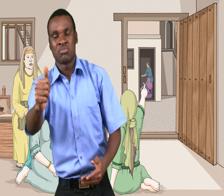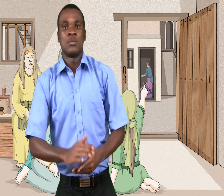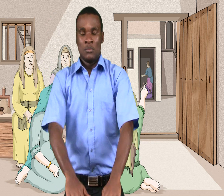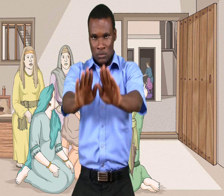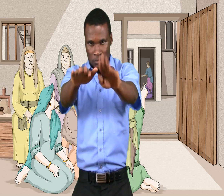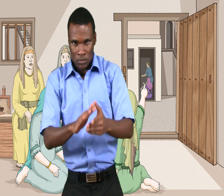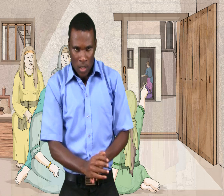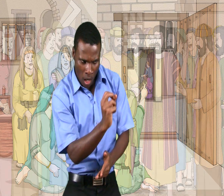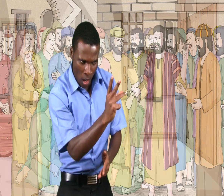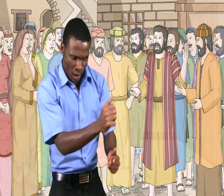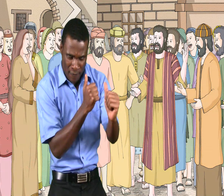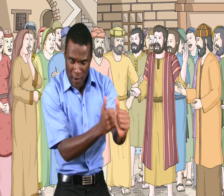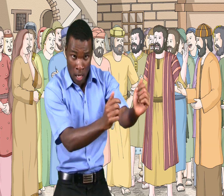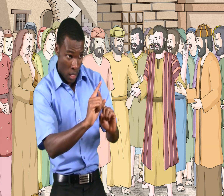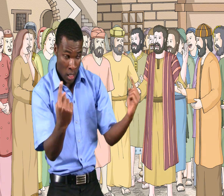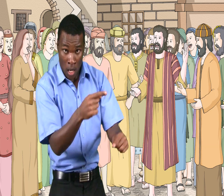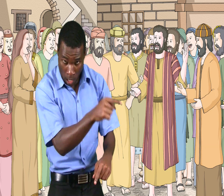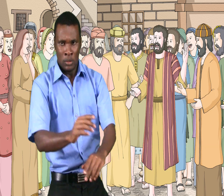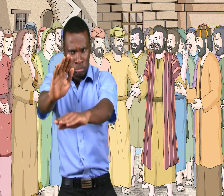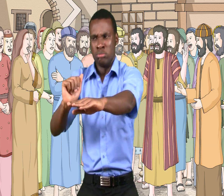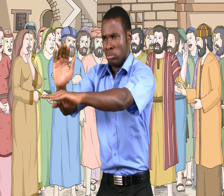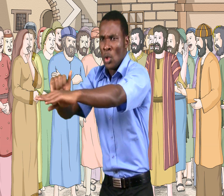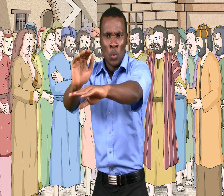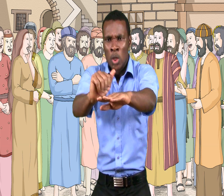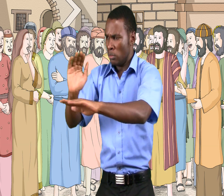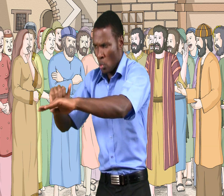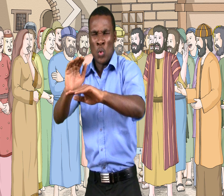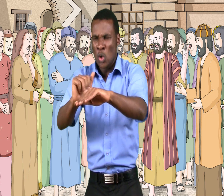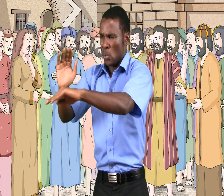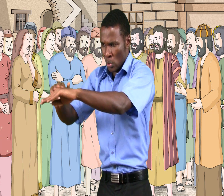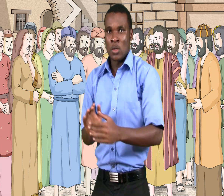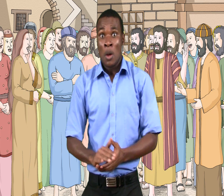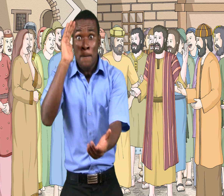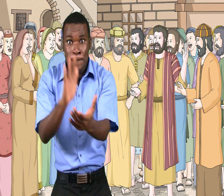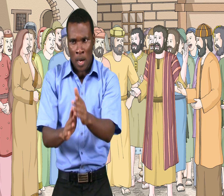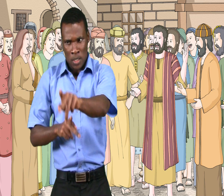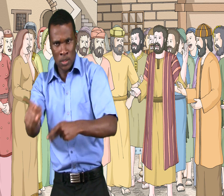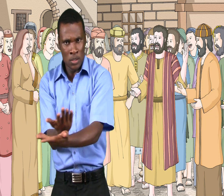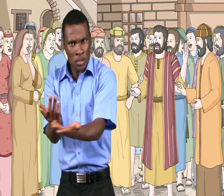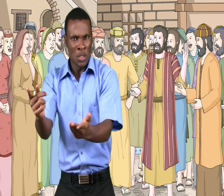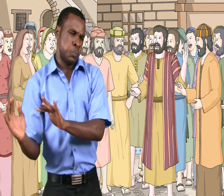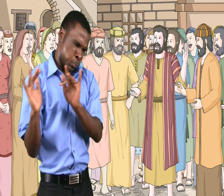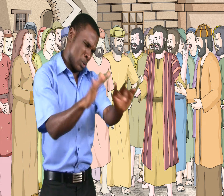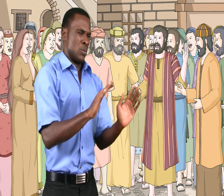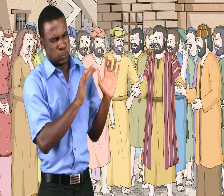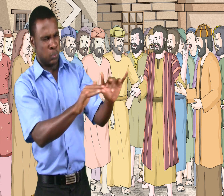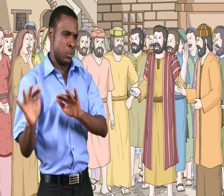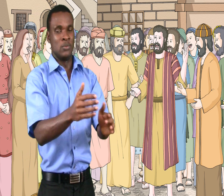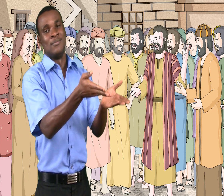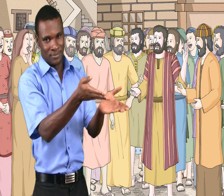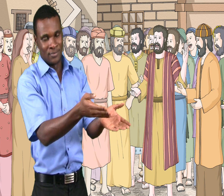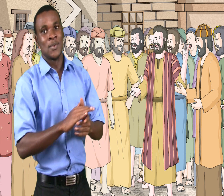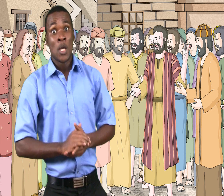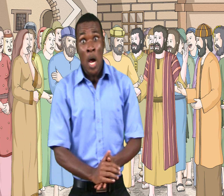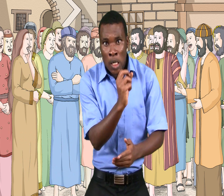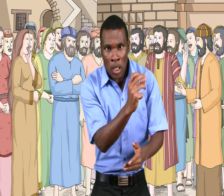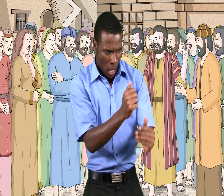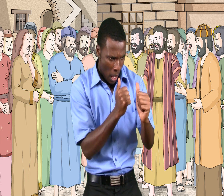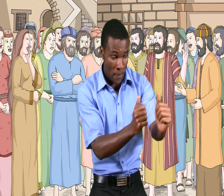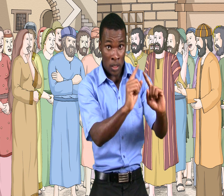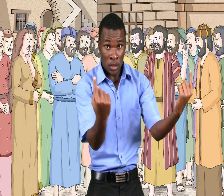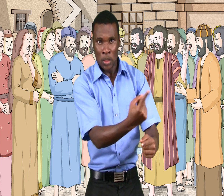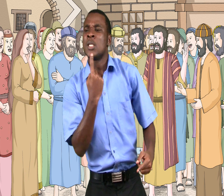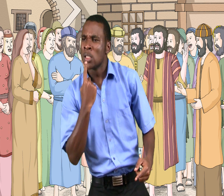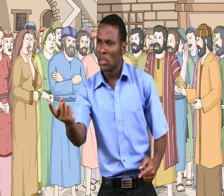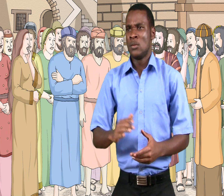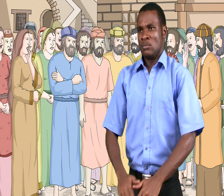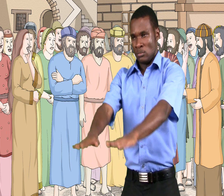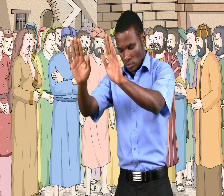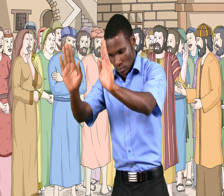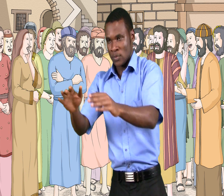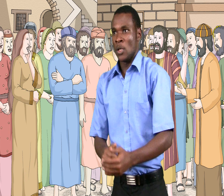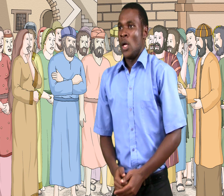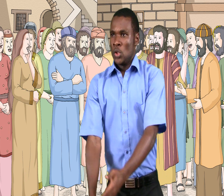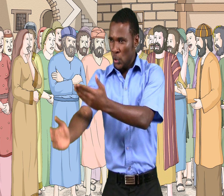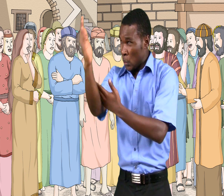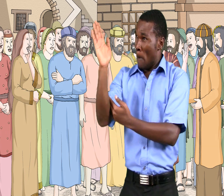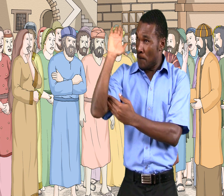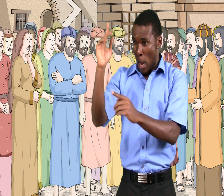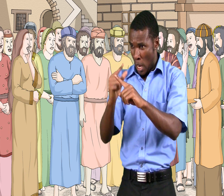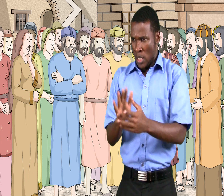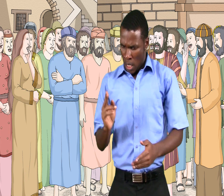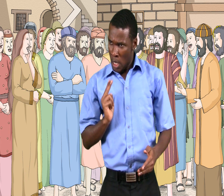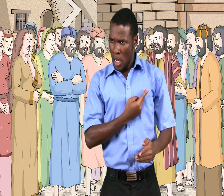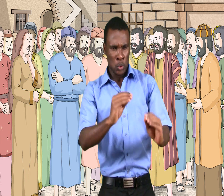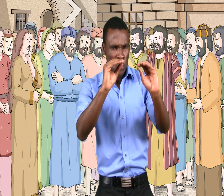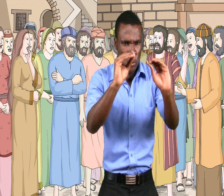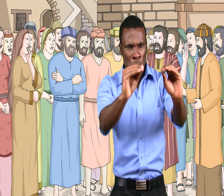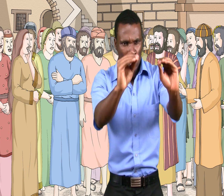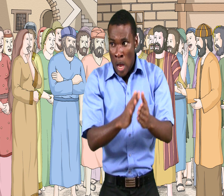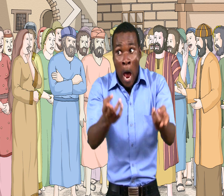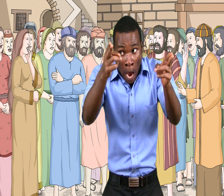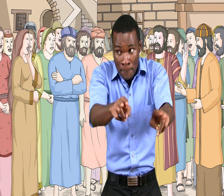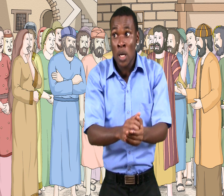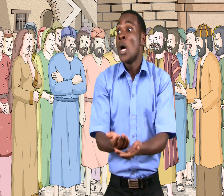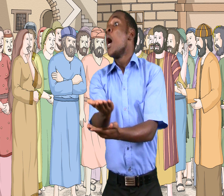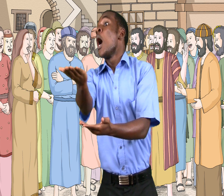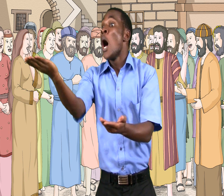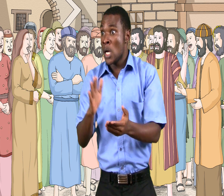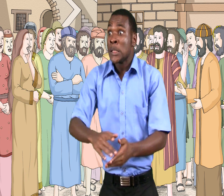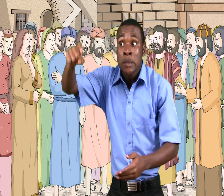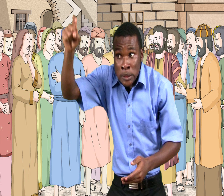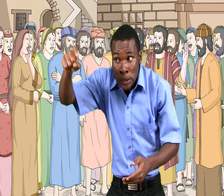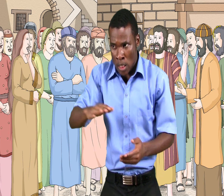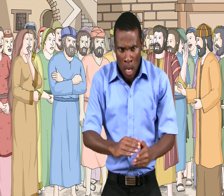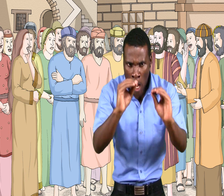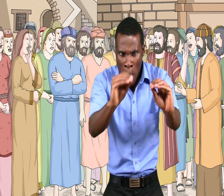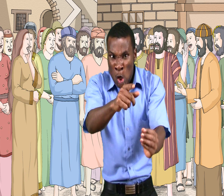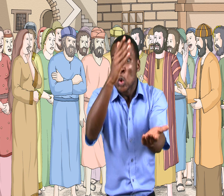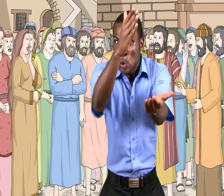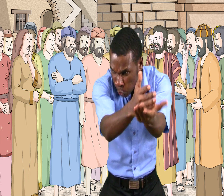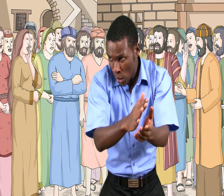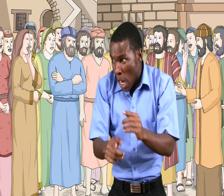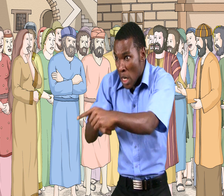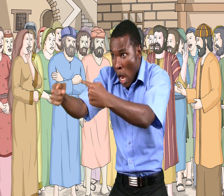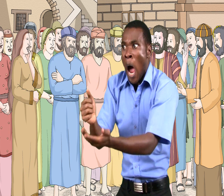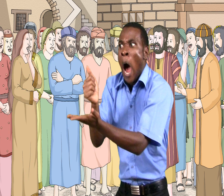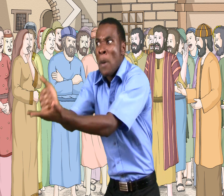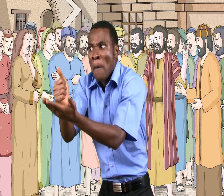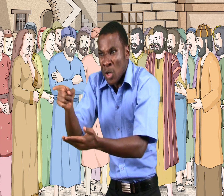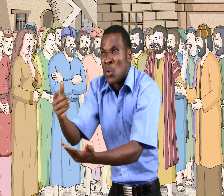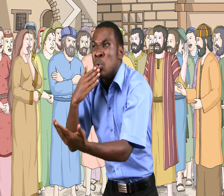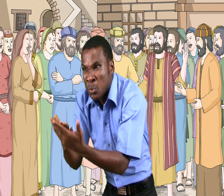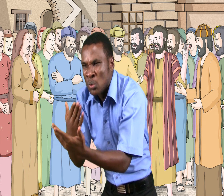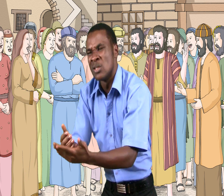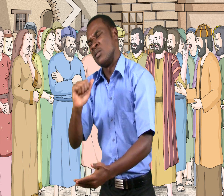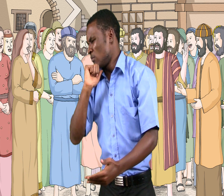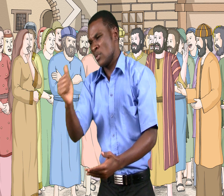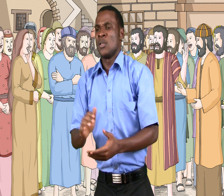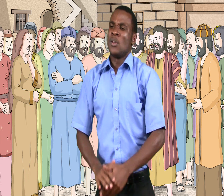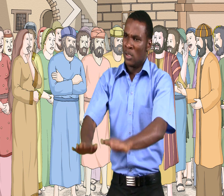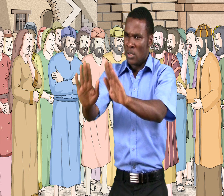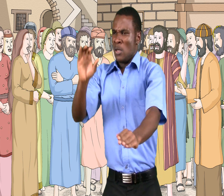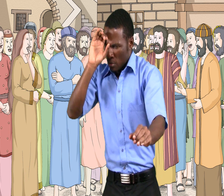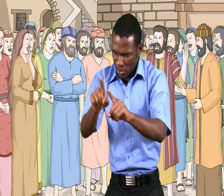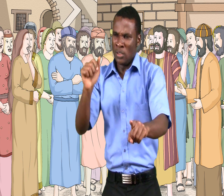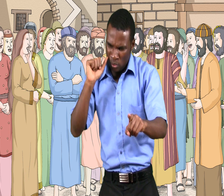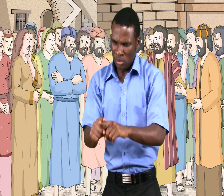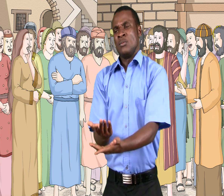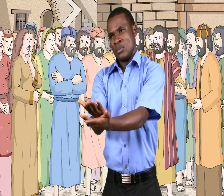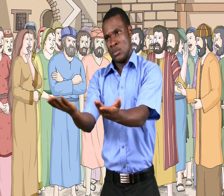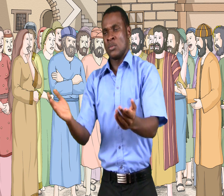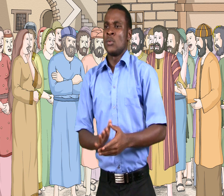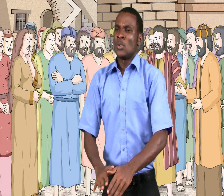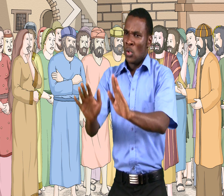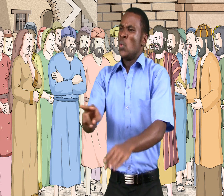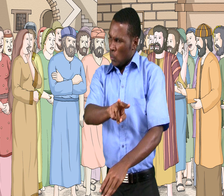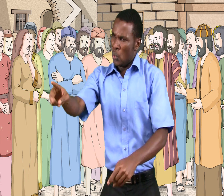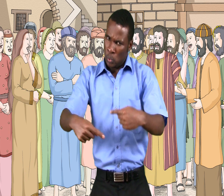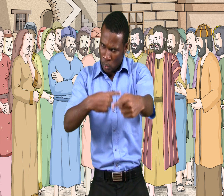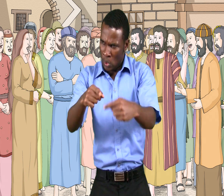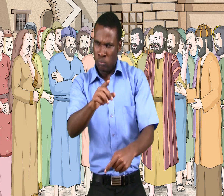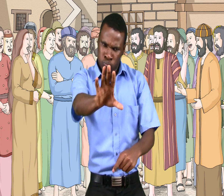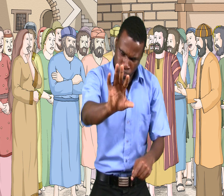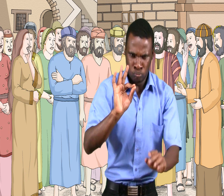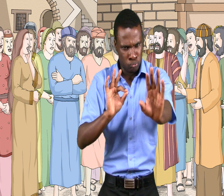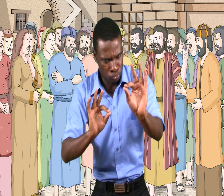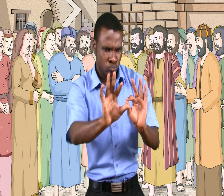So the Twelve summoned all the disciples and said, “It is unacceptable for us to neglect the word of God in order to wait on tables.